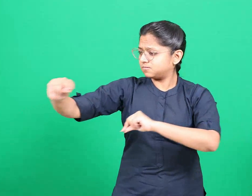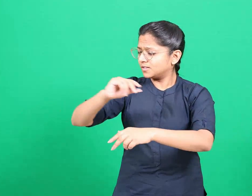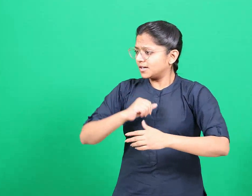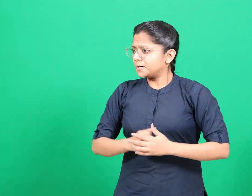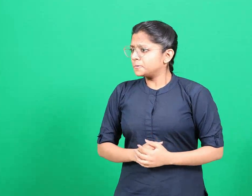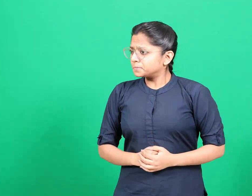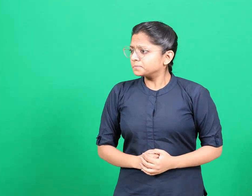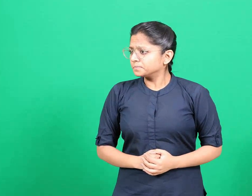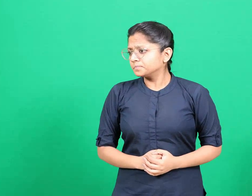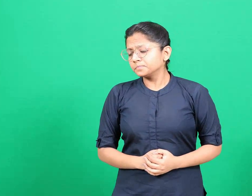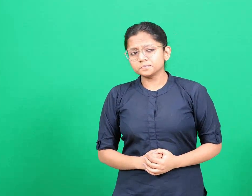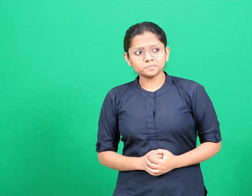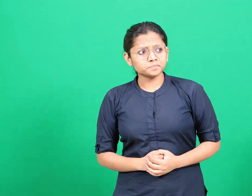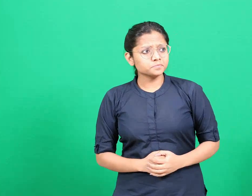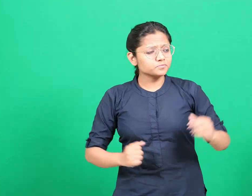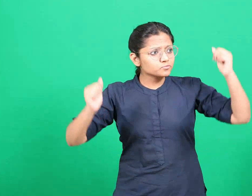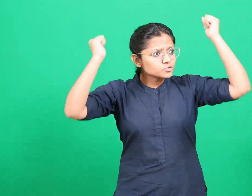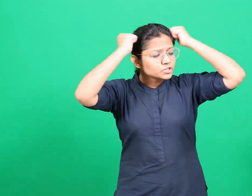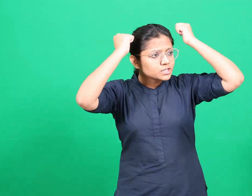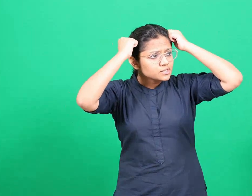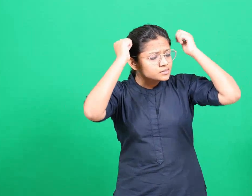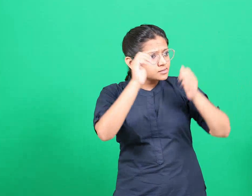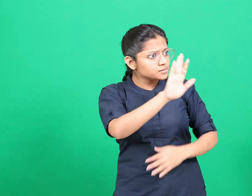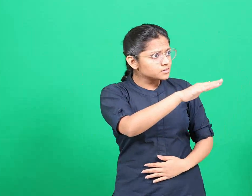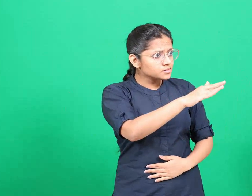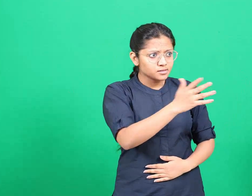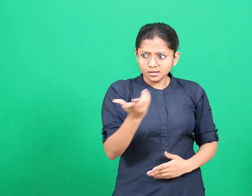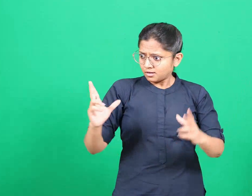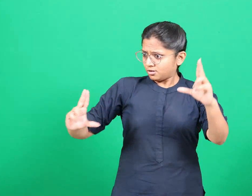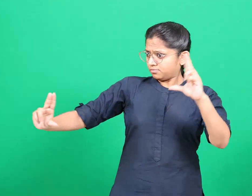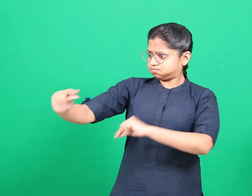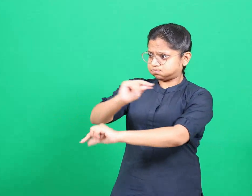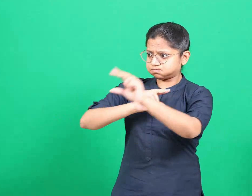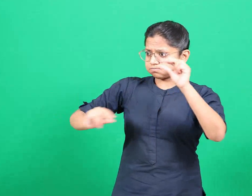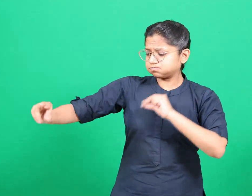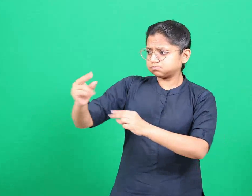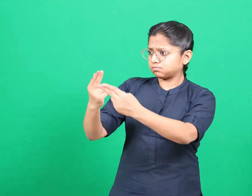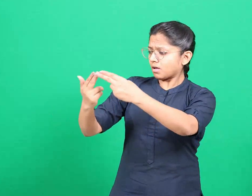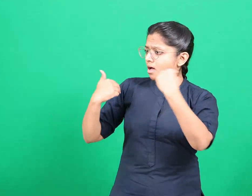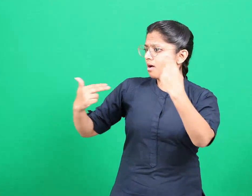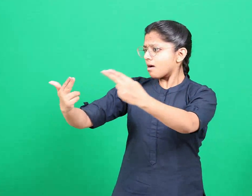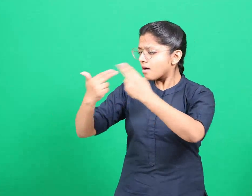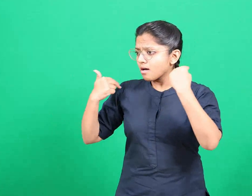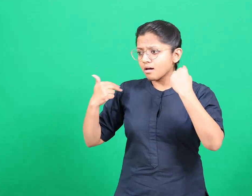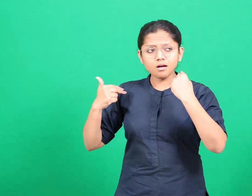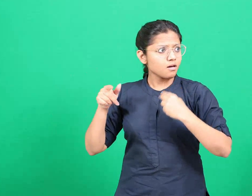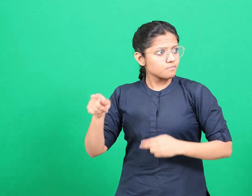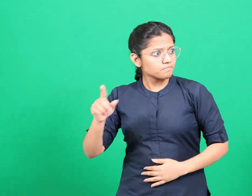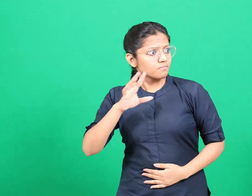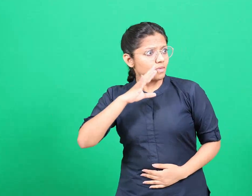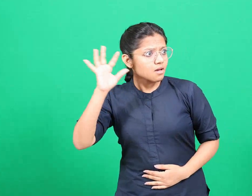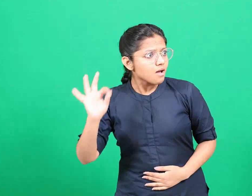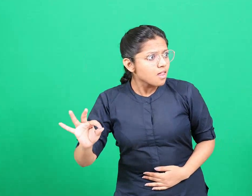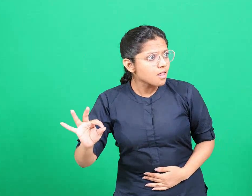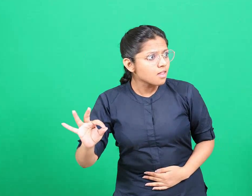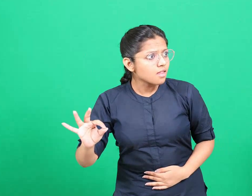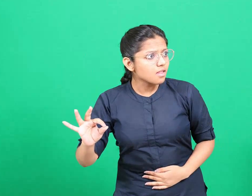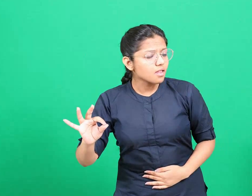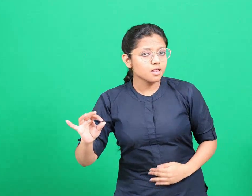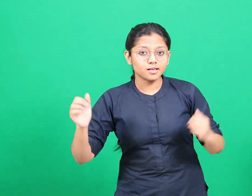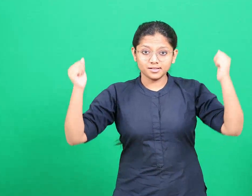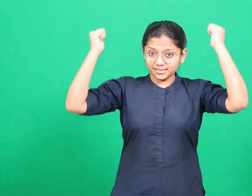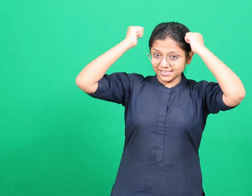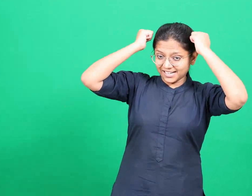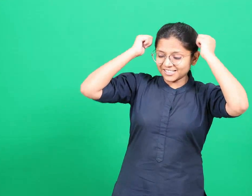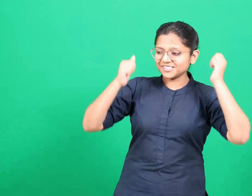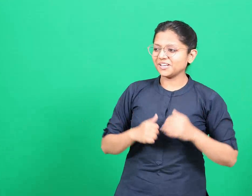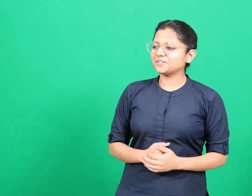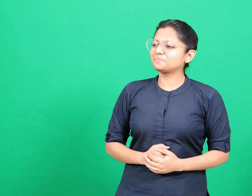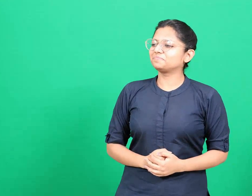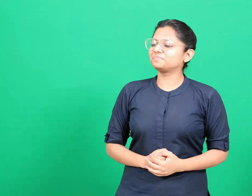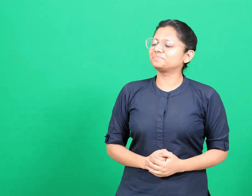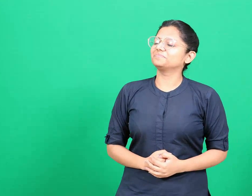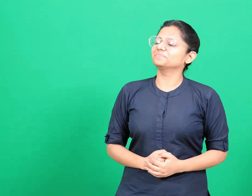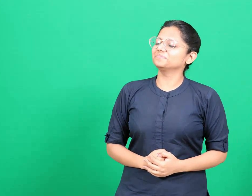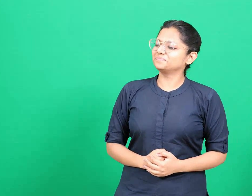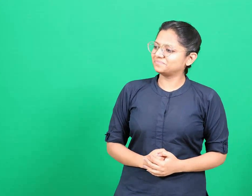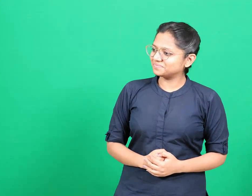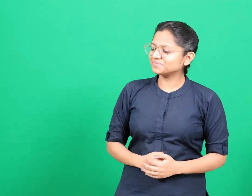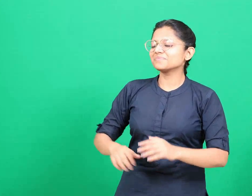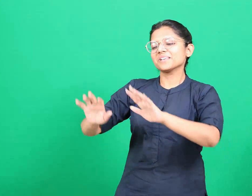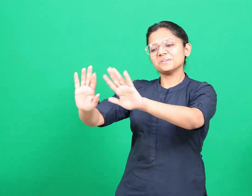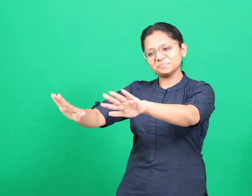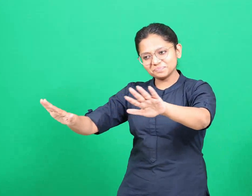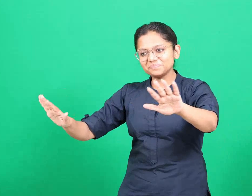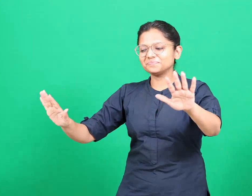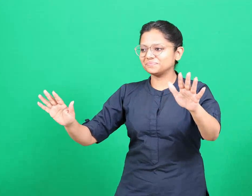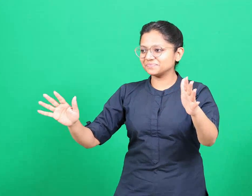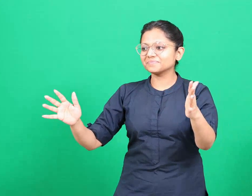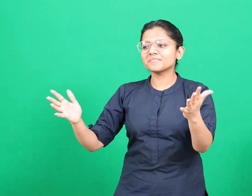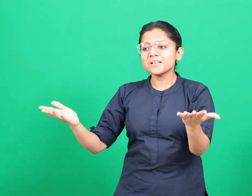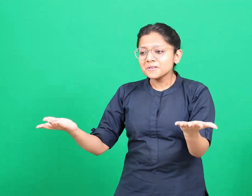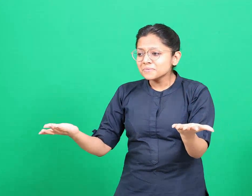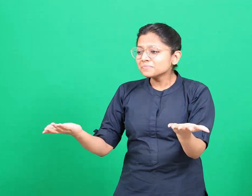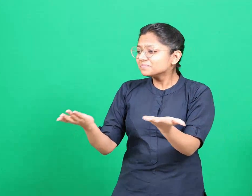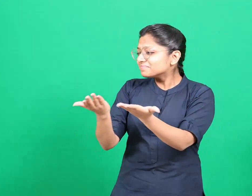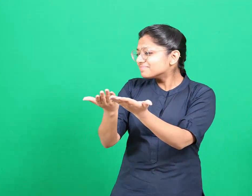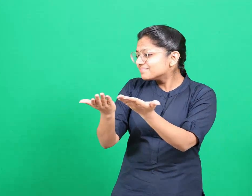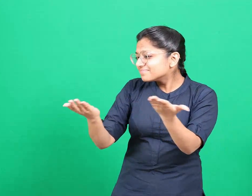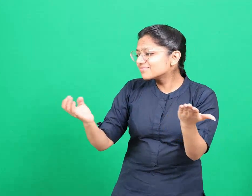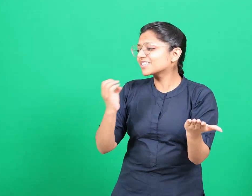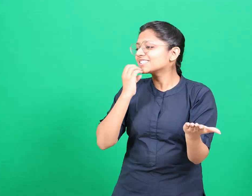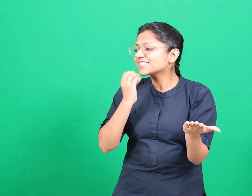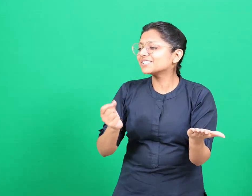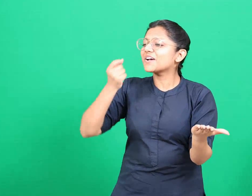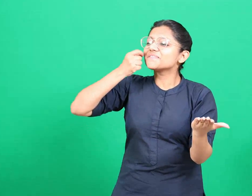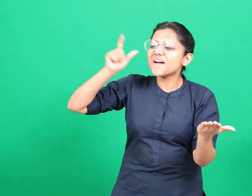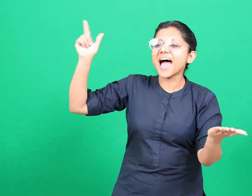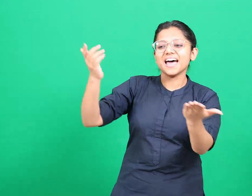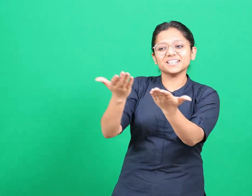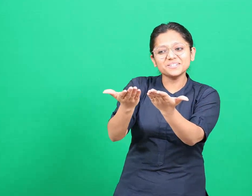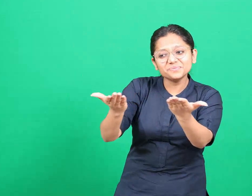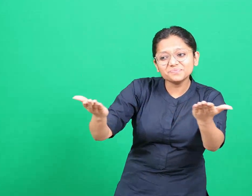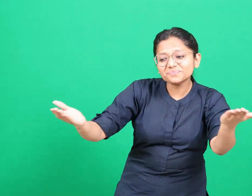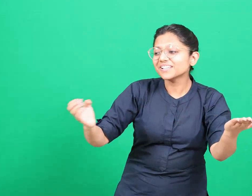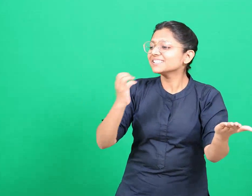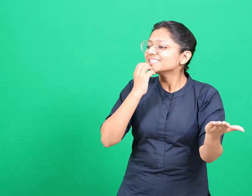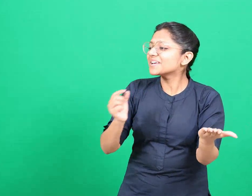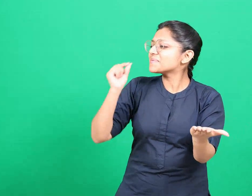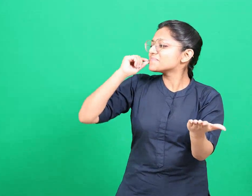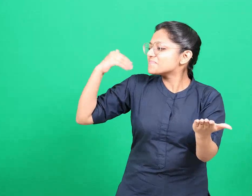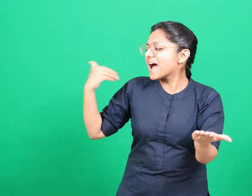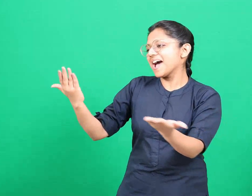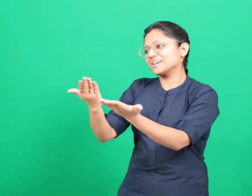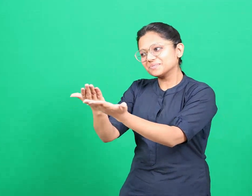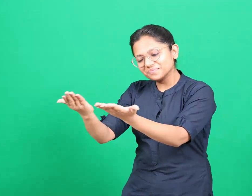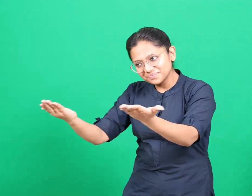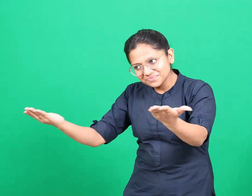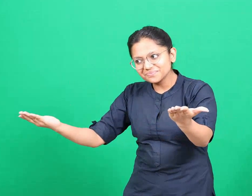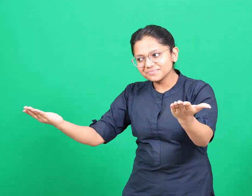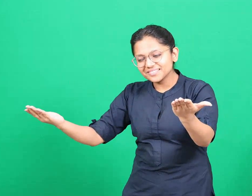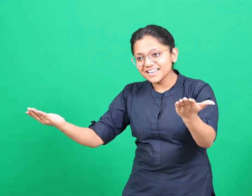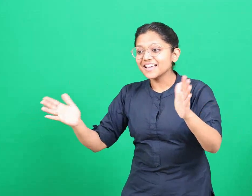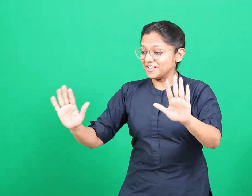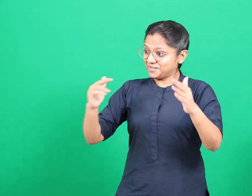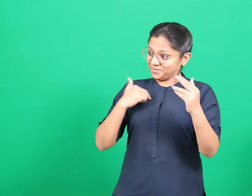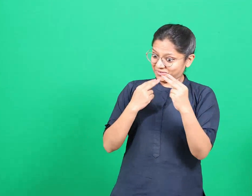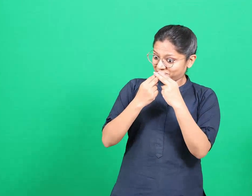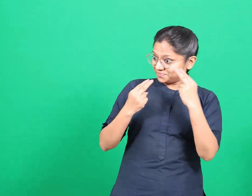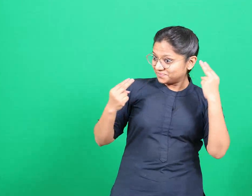And Stephen declared: "Brothers and fathers, listen to me!